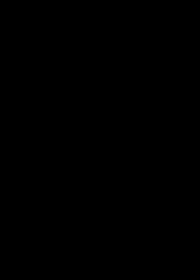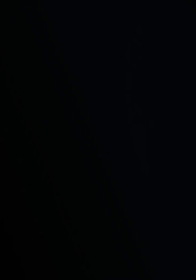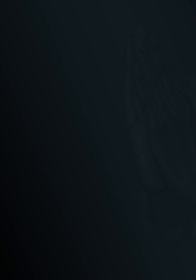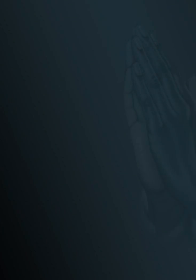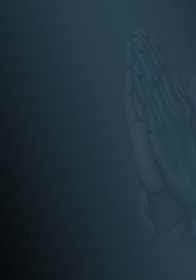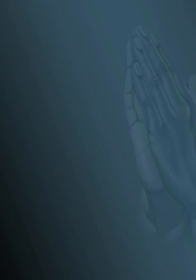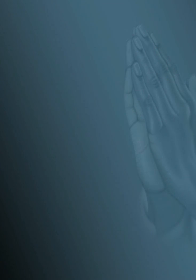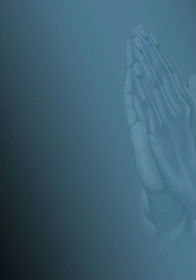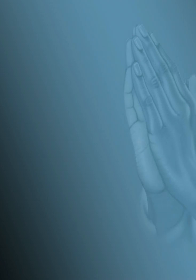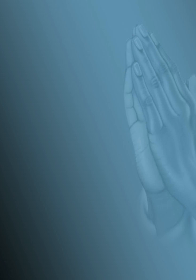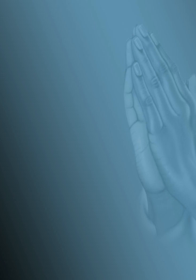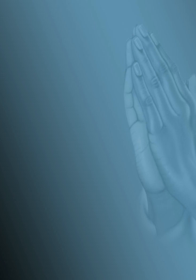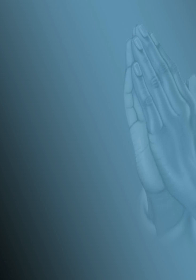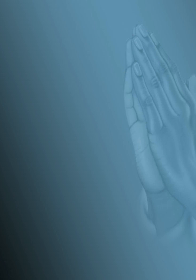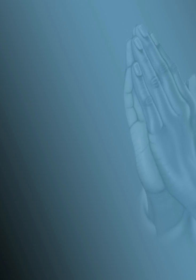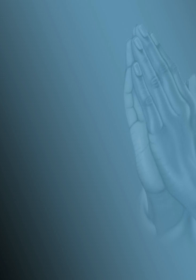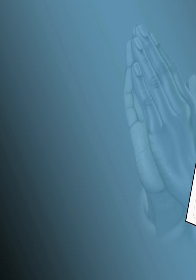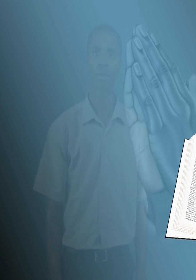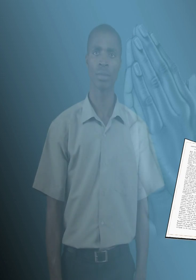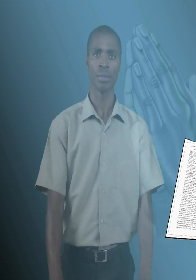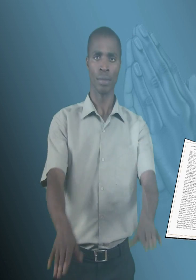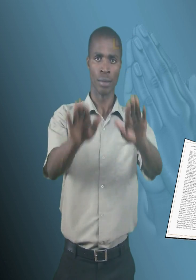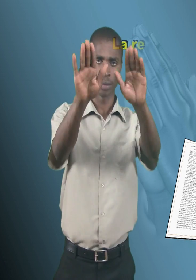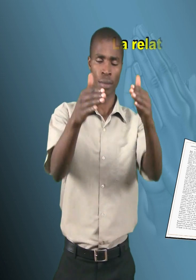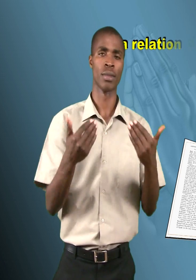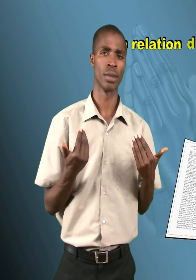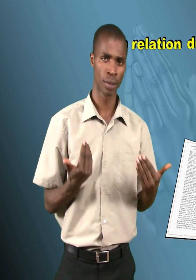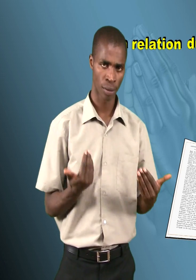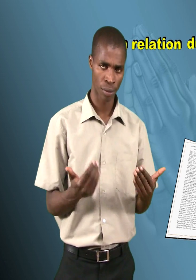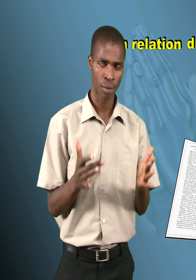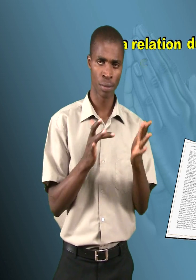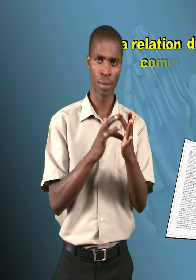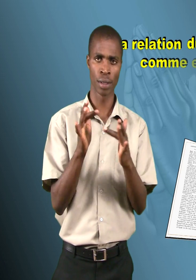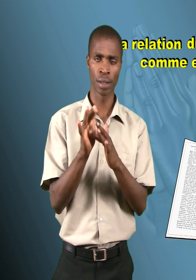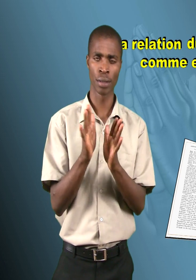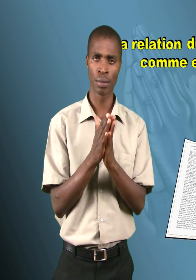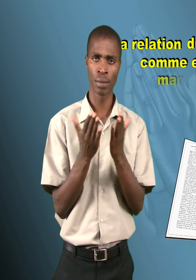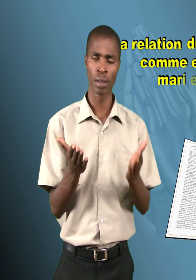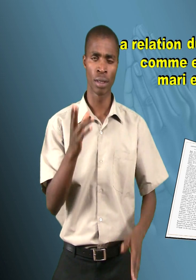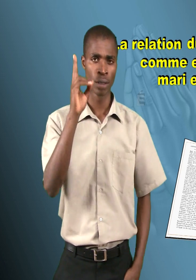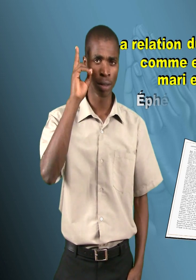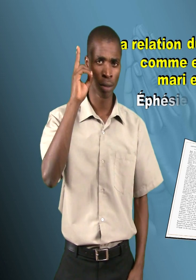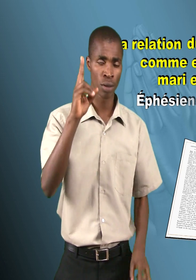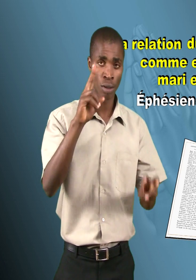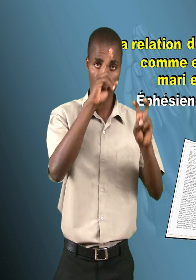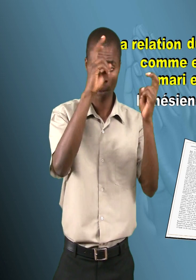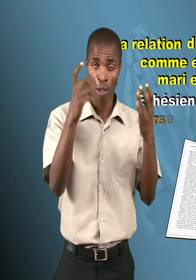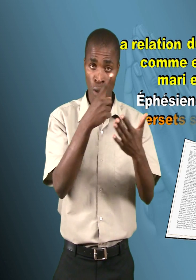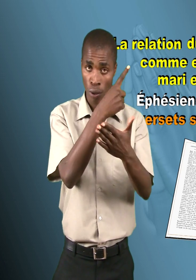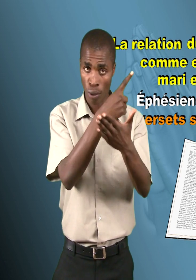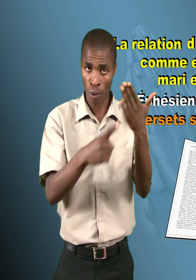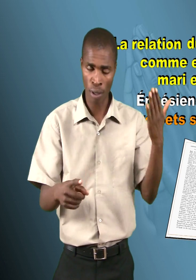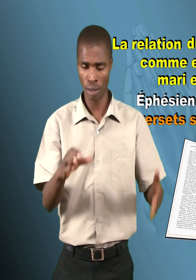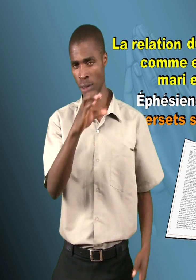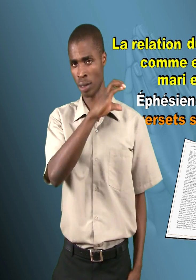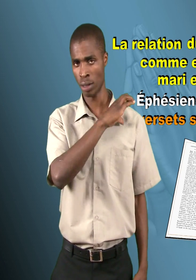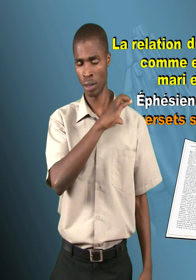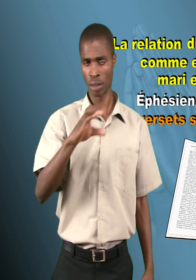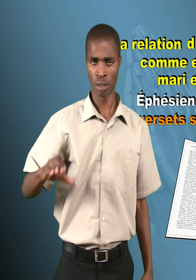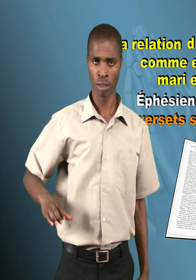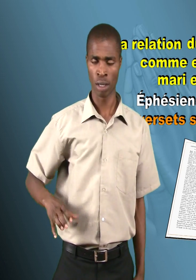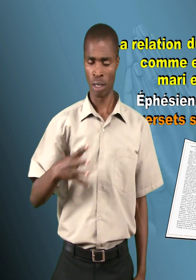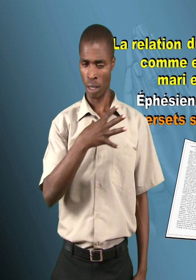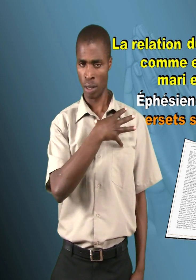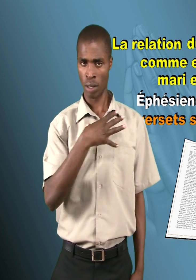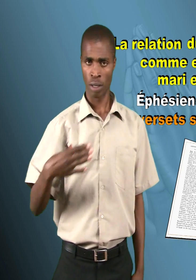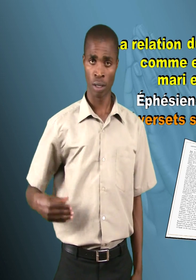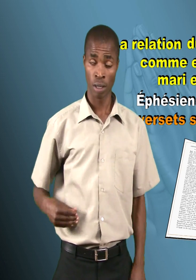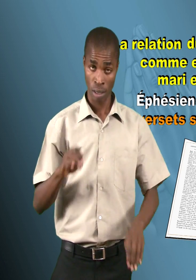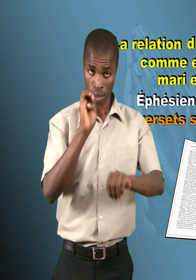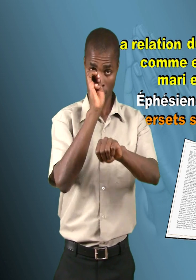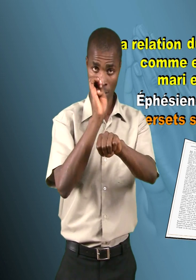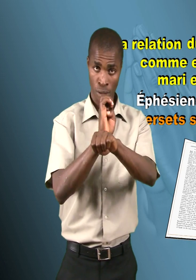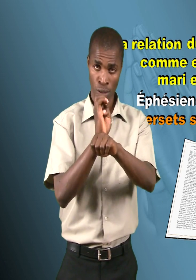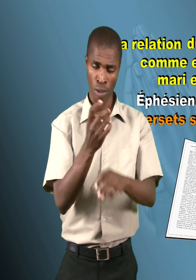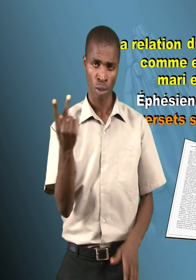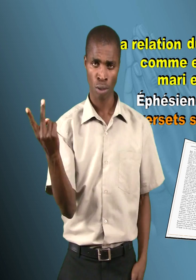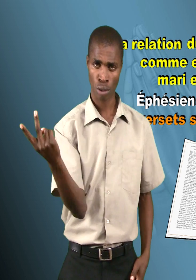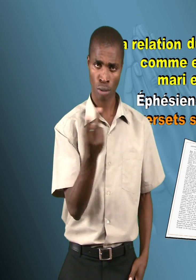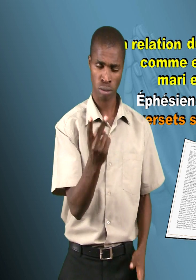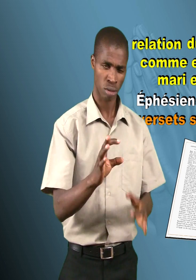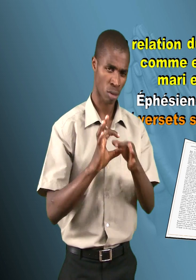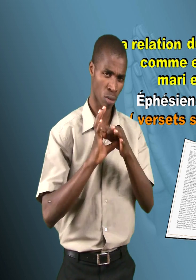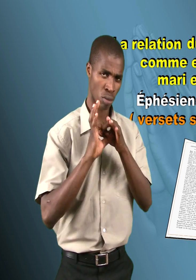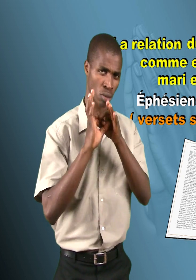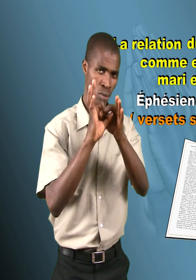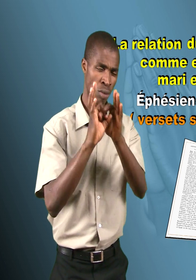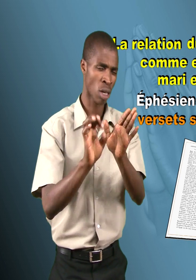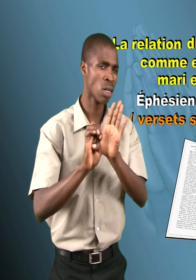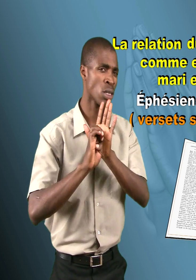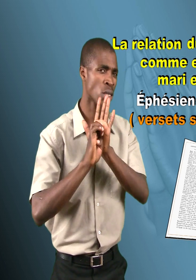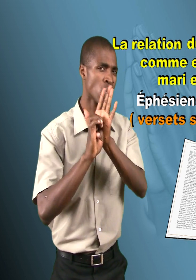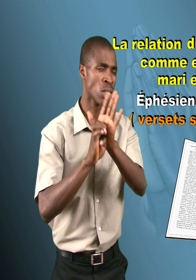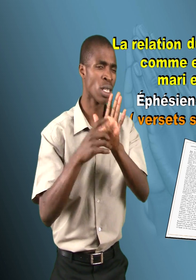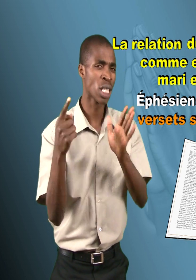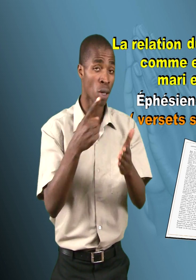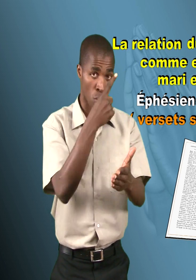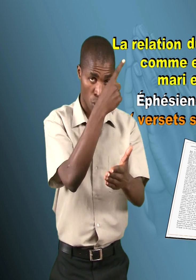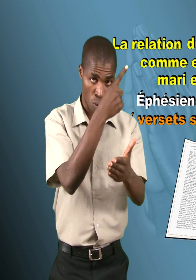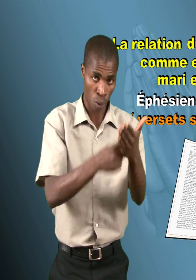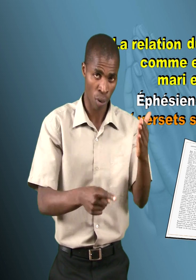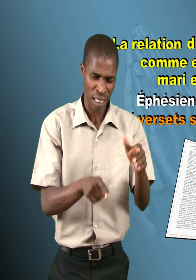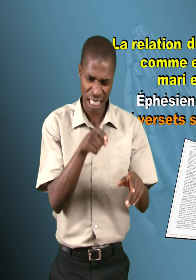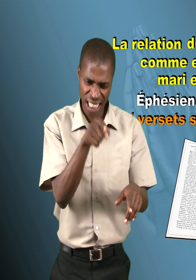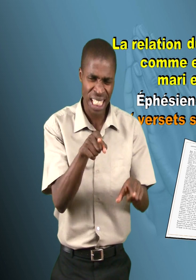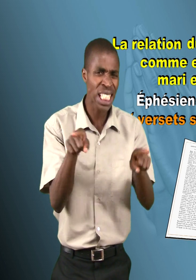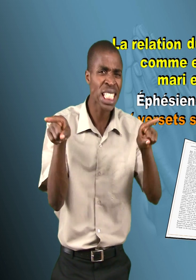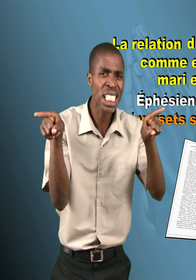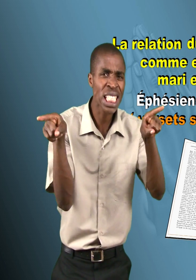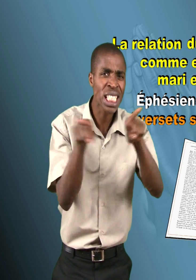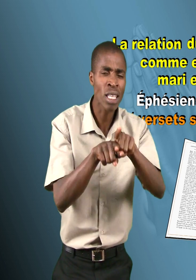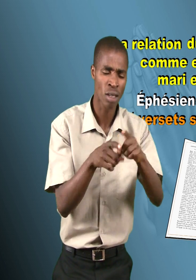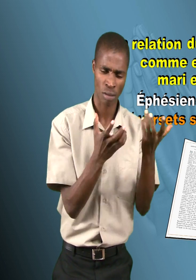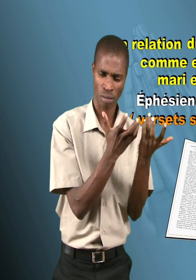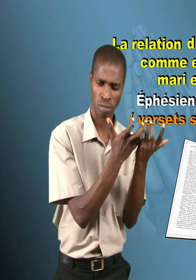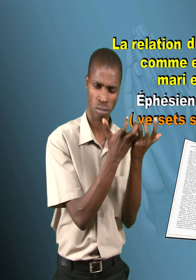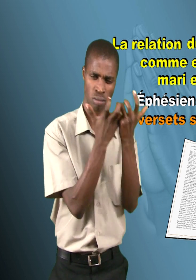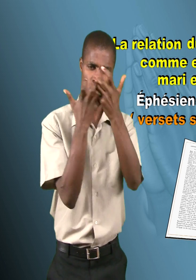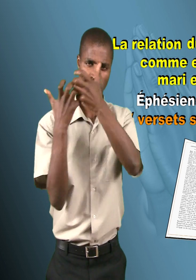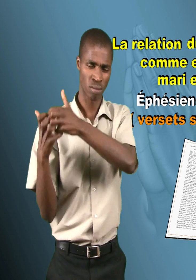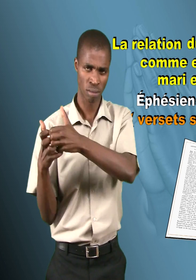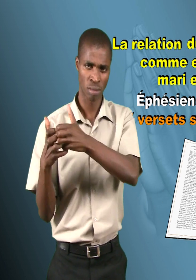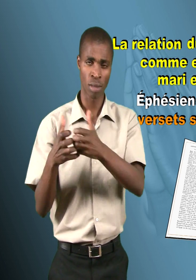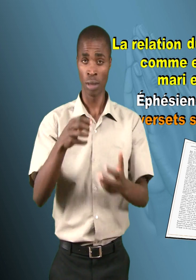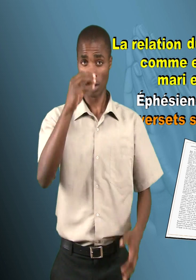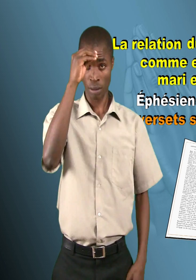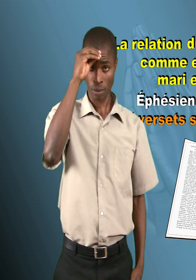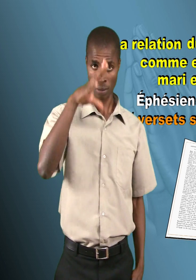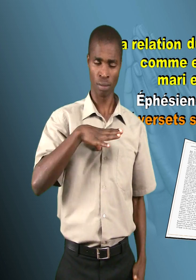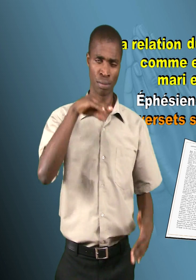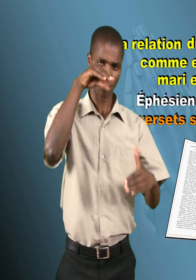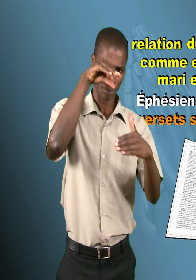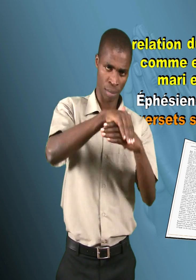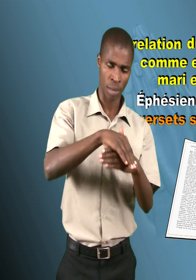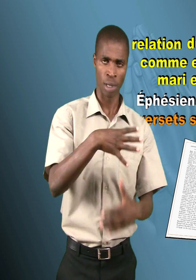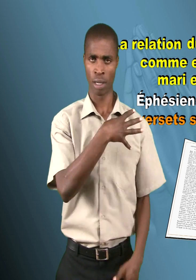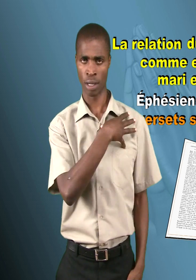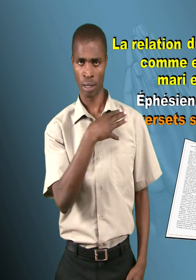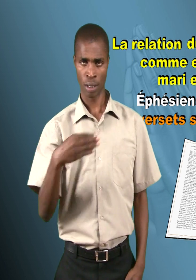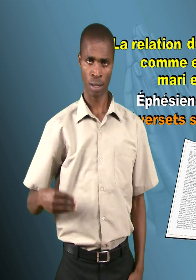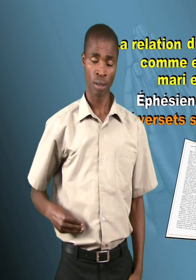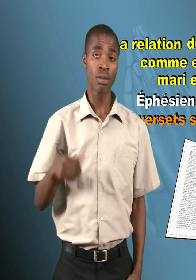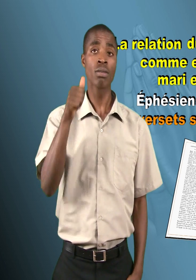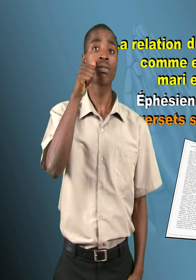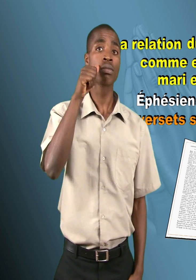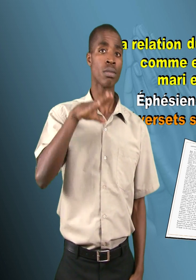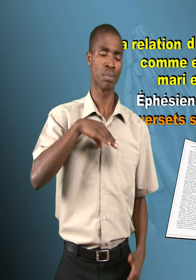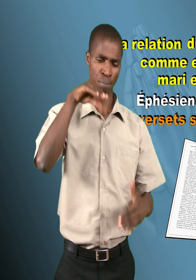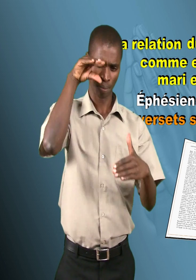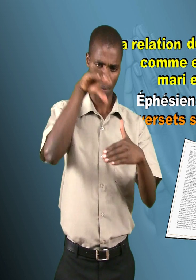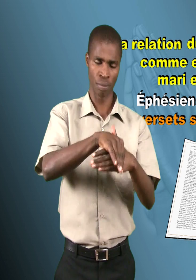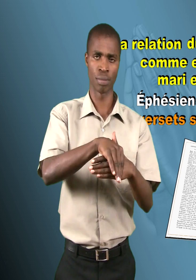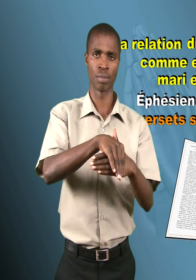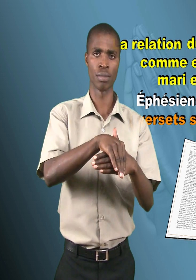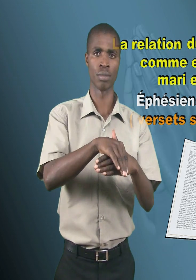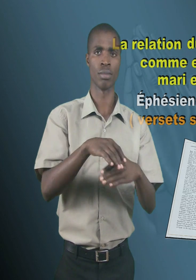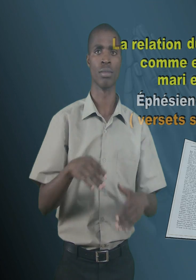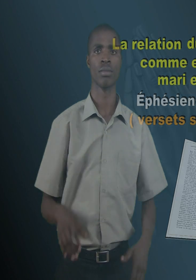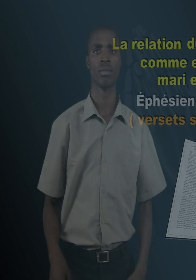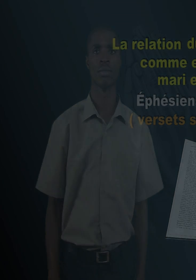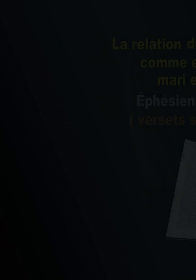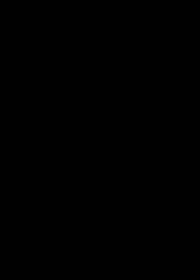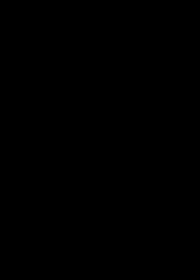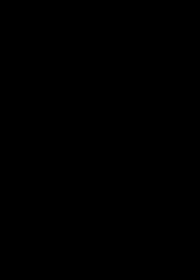Christ and church relationship as example